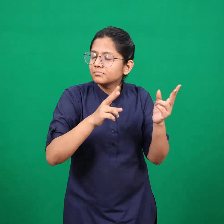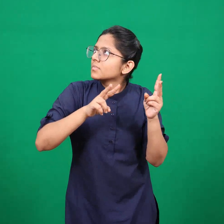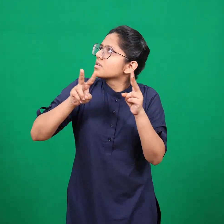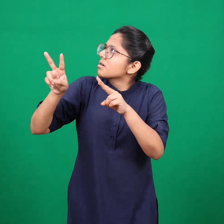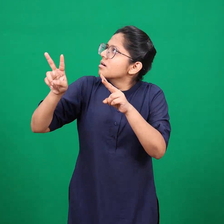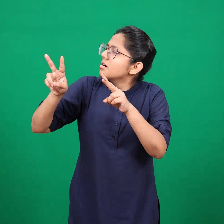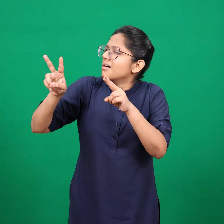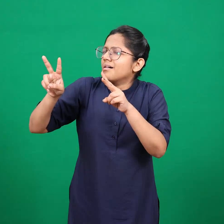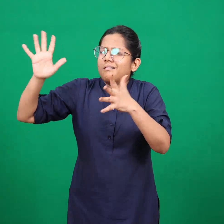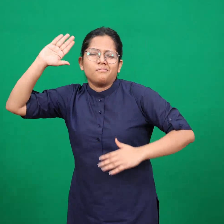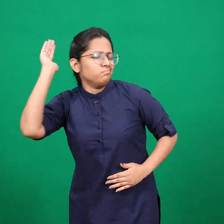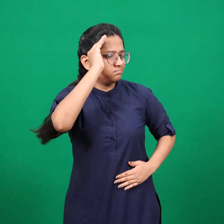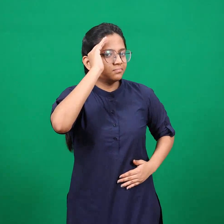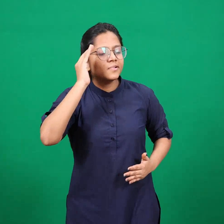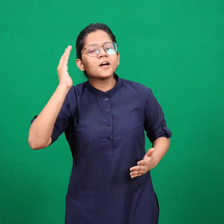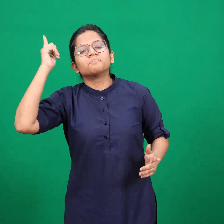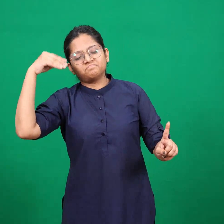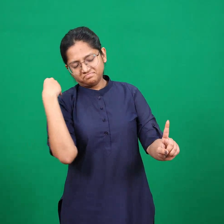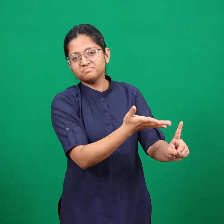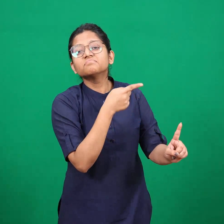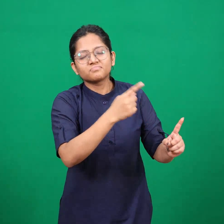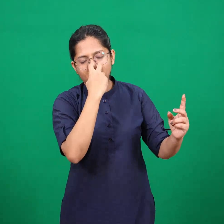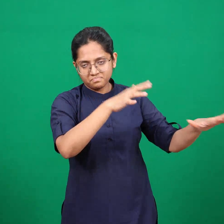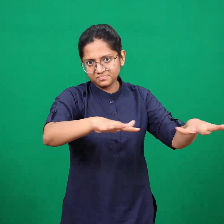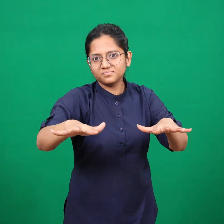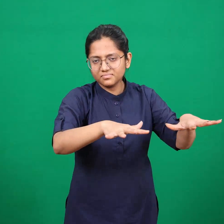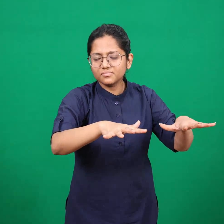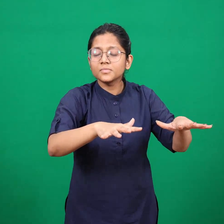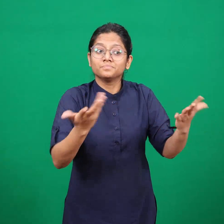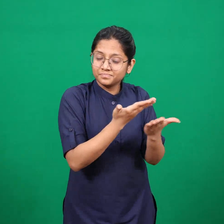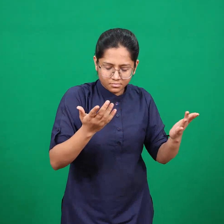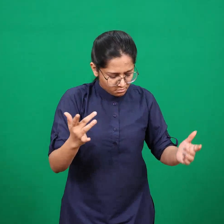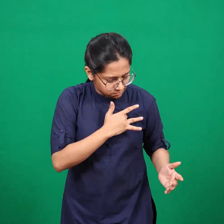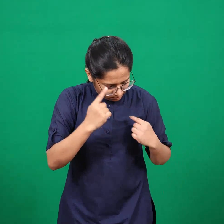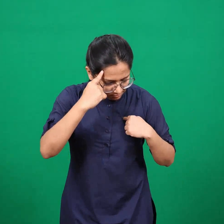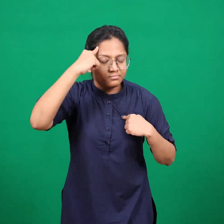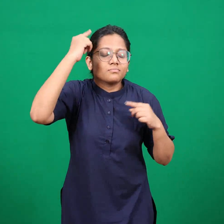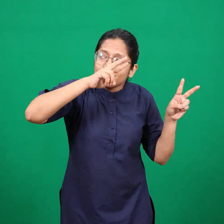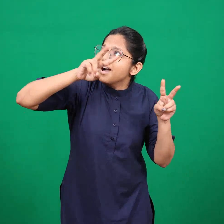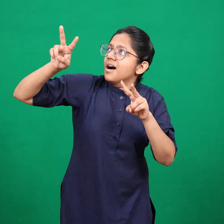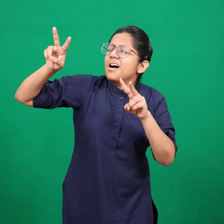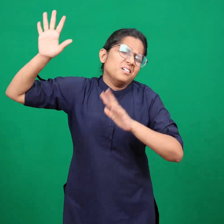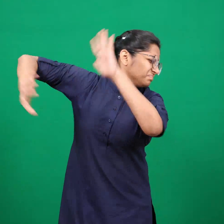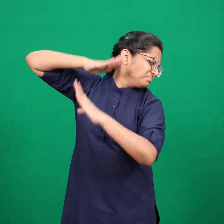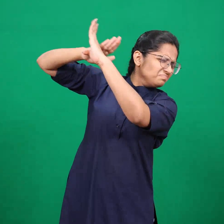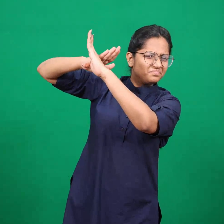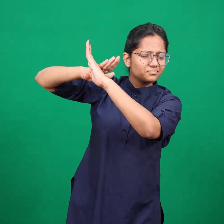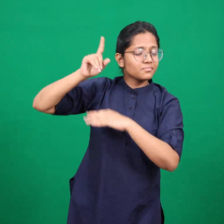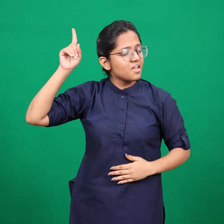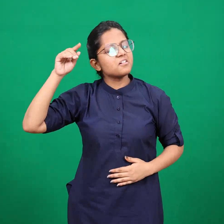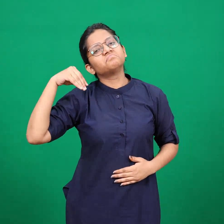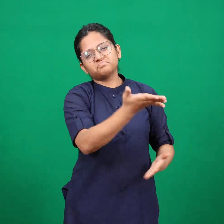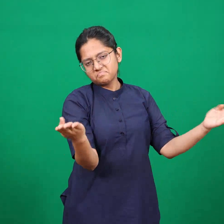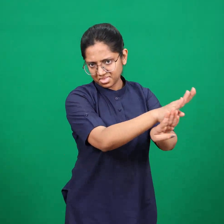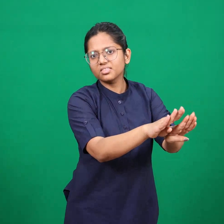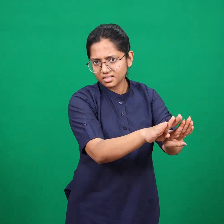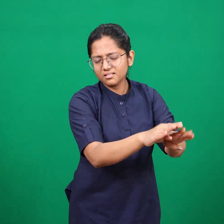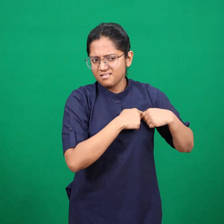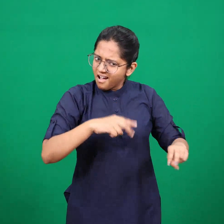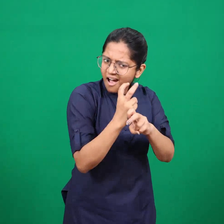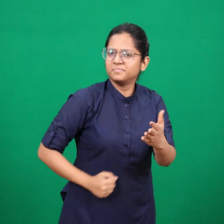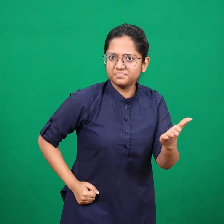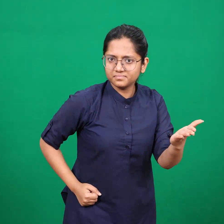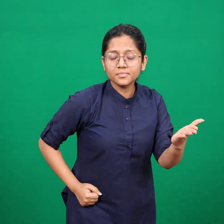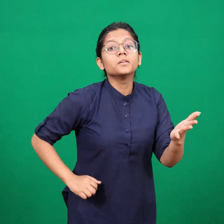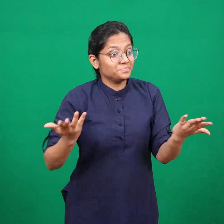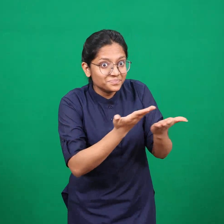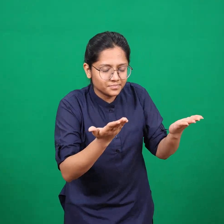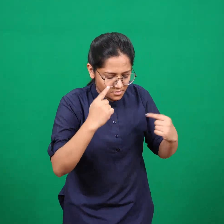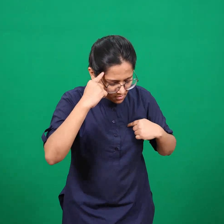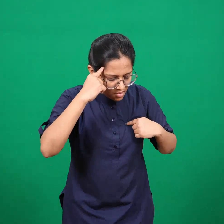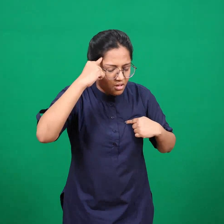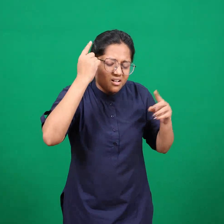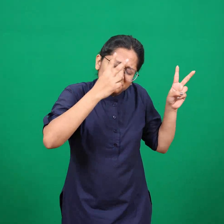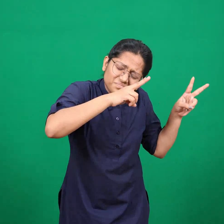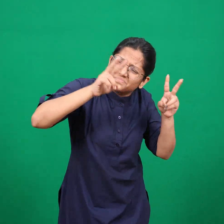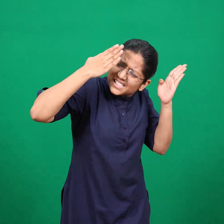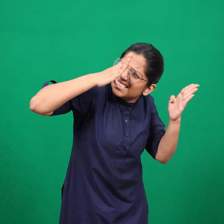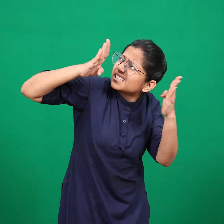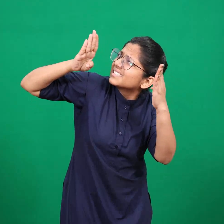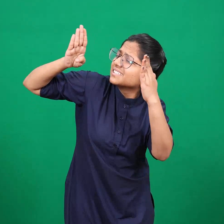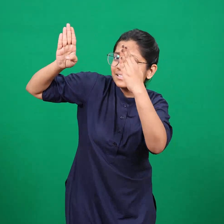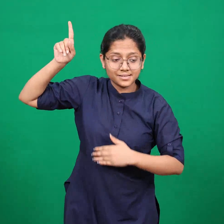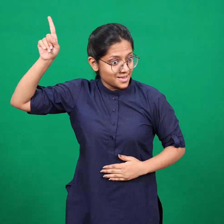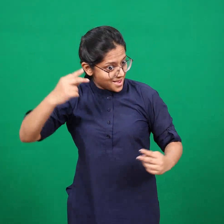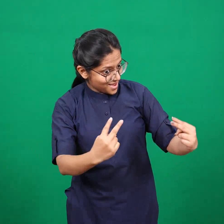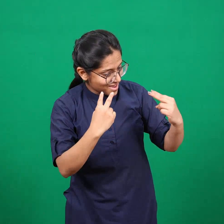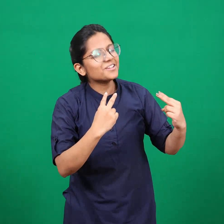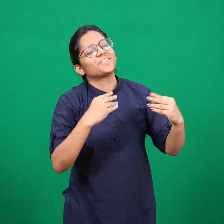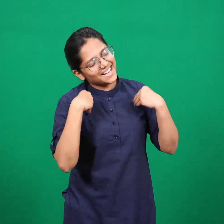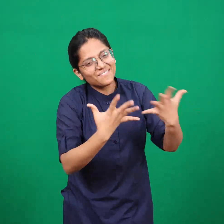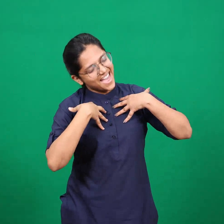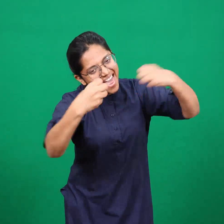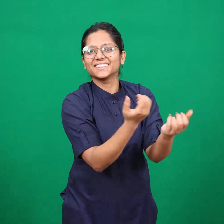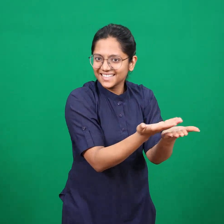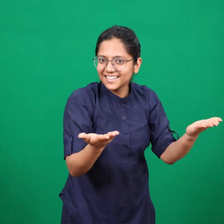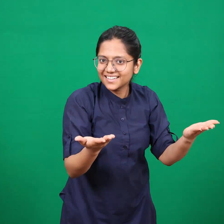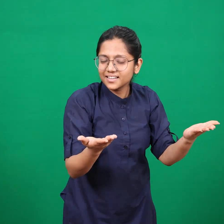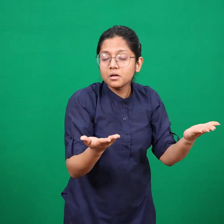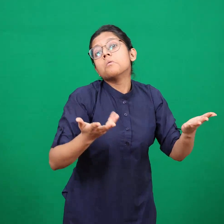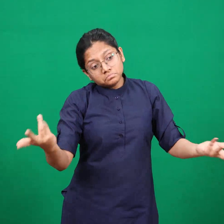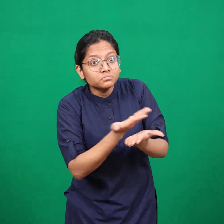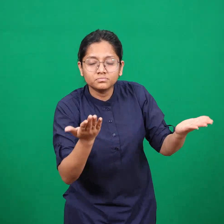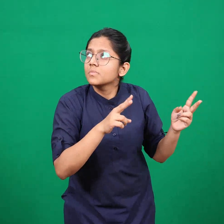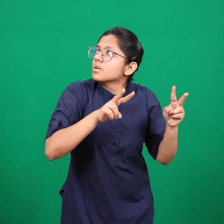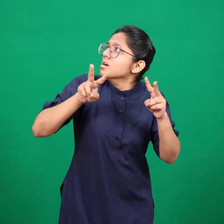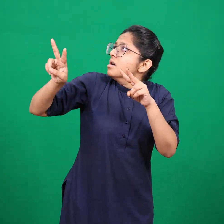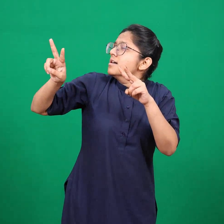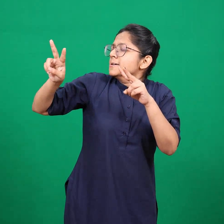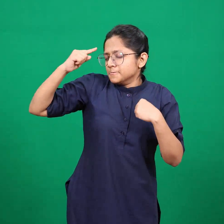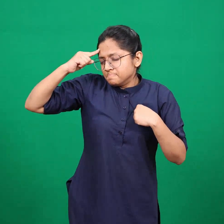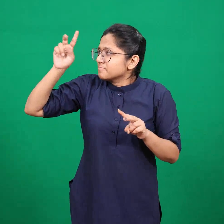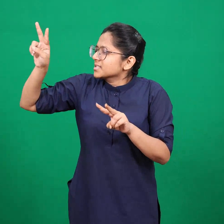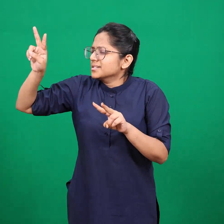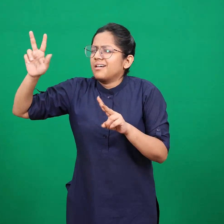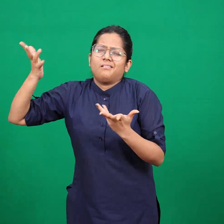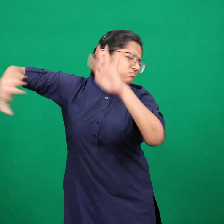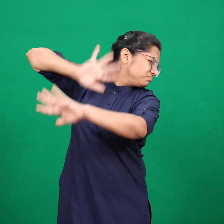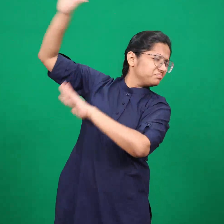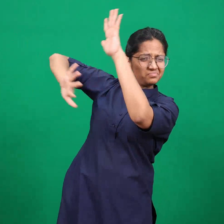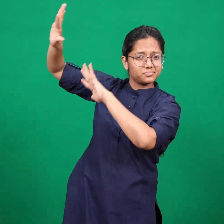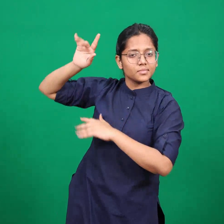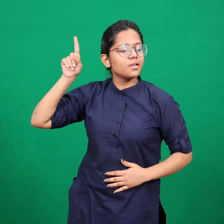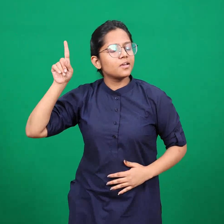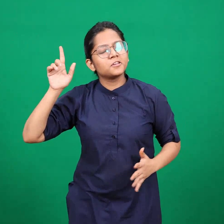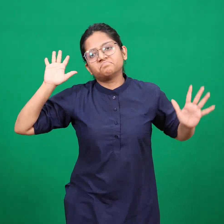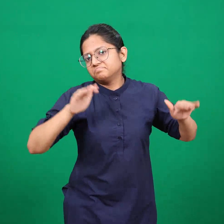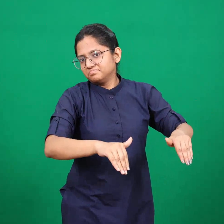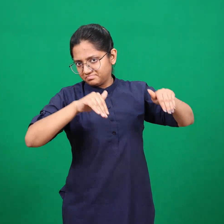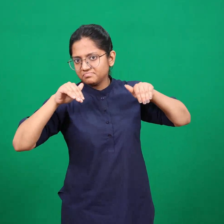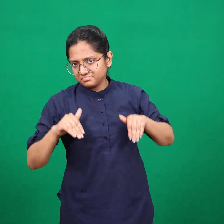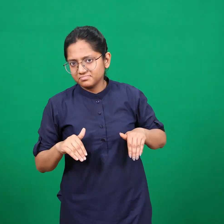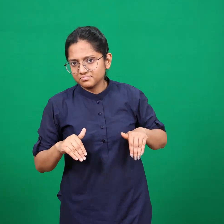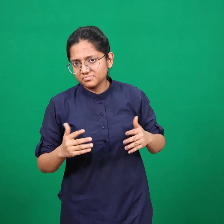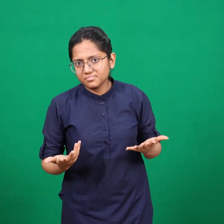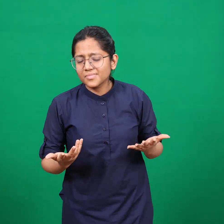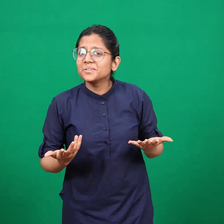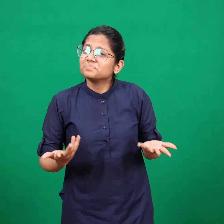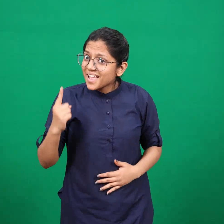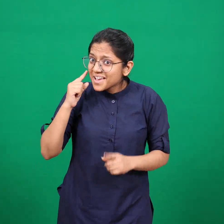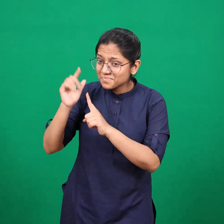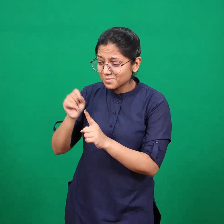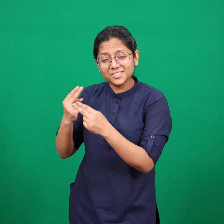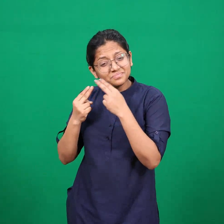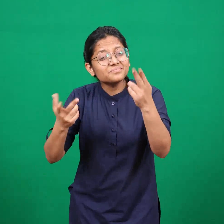For again, Isaiah says: "He has blinded their eyes and hardened their hearts, so that they cannot see with their eyes, and understand with their hearts, and turn, and I would heal them."